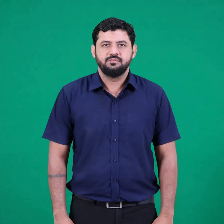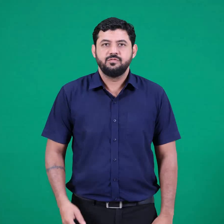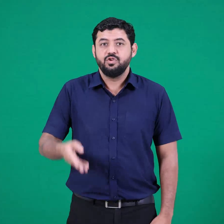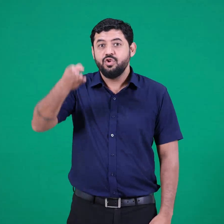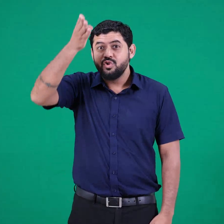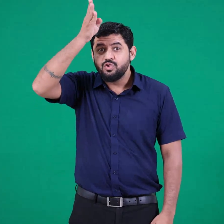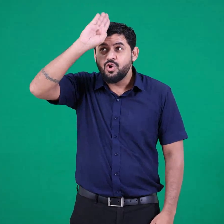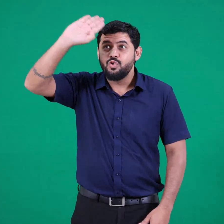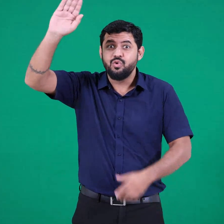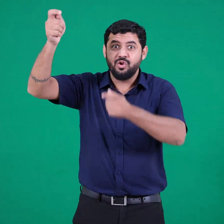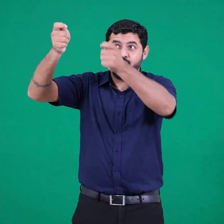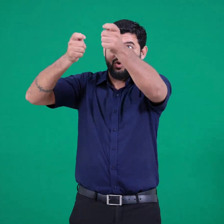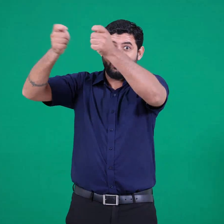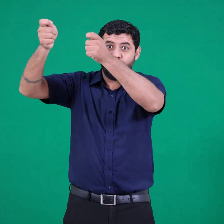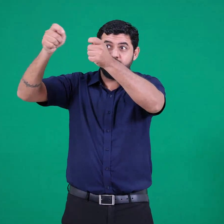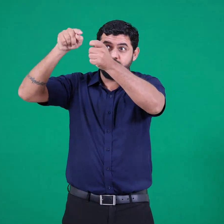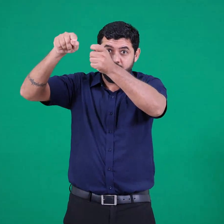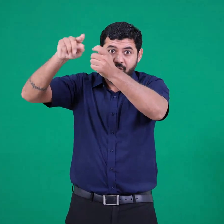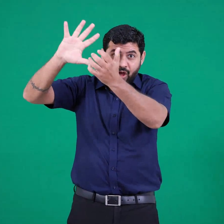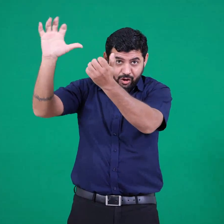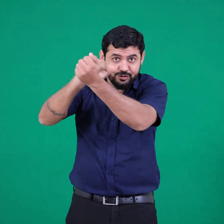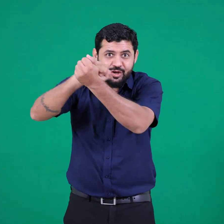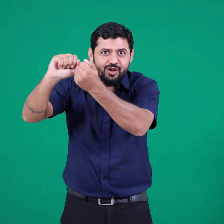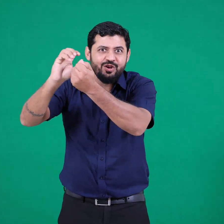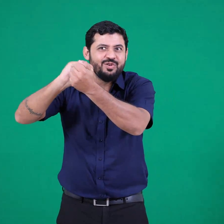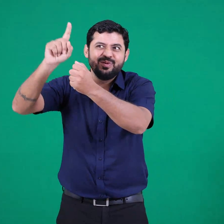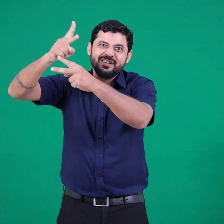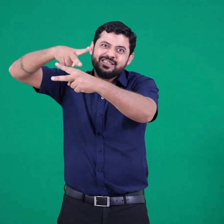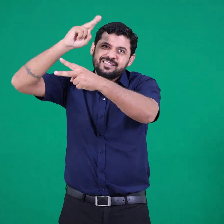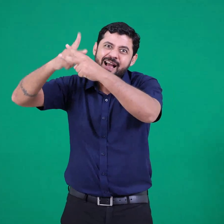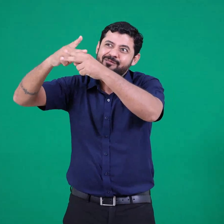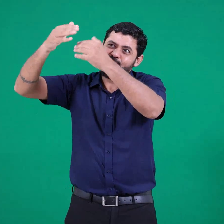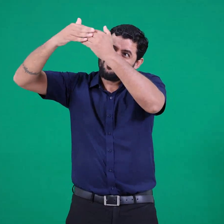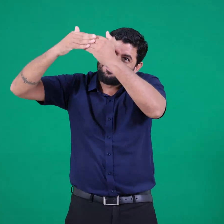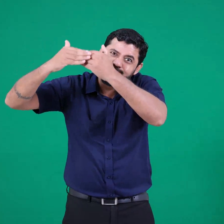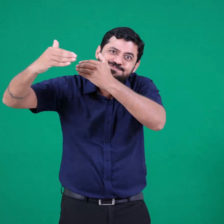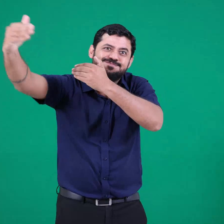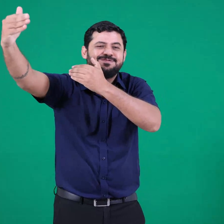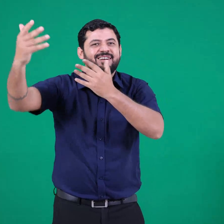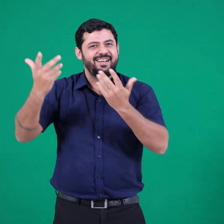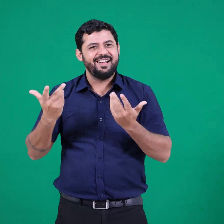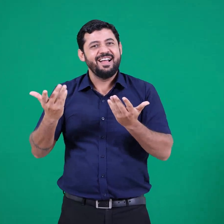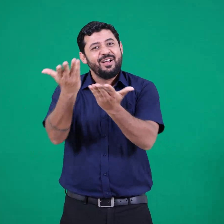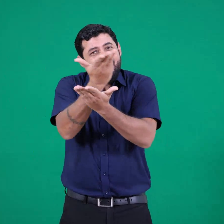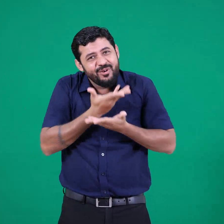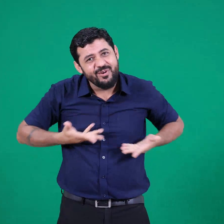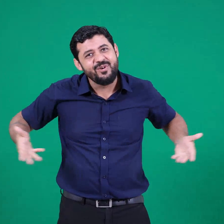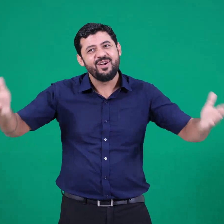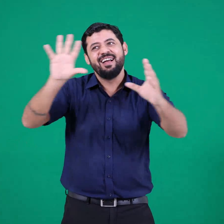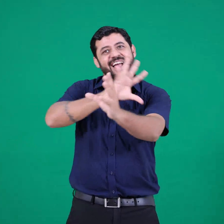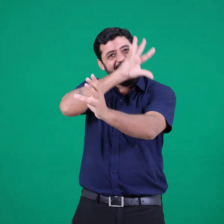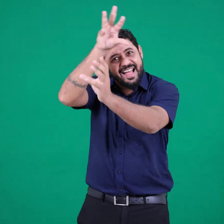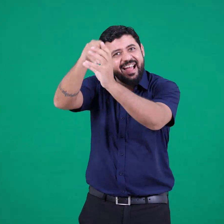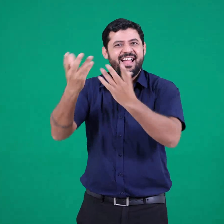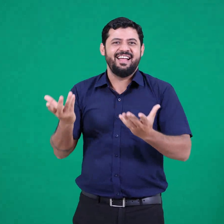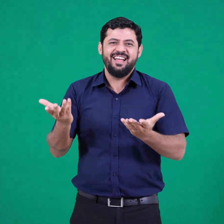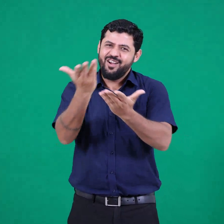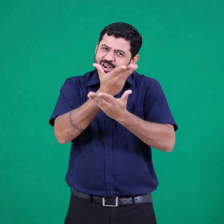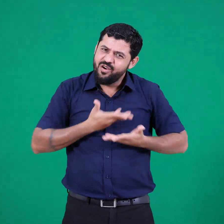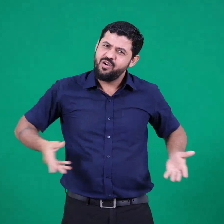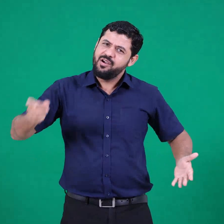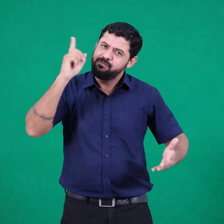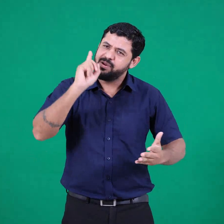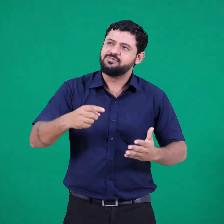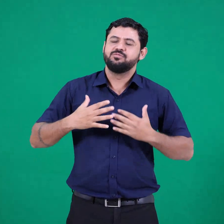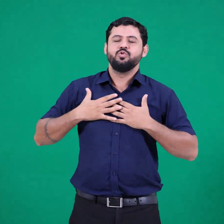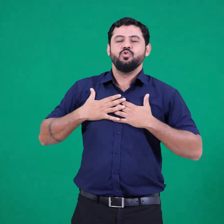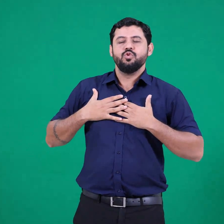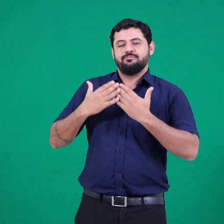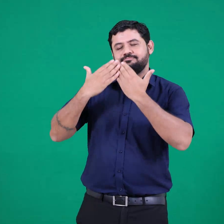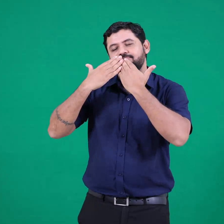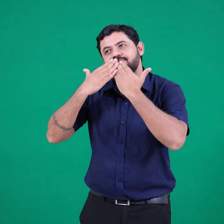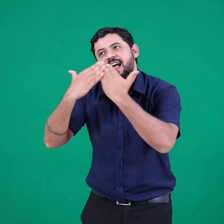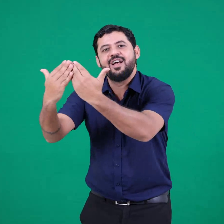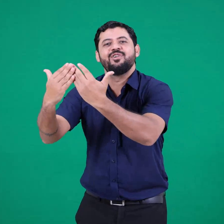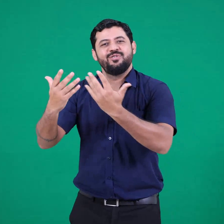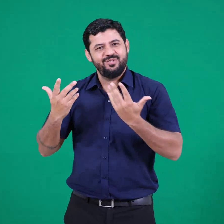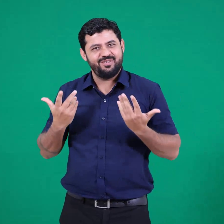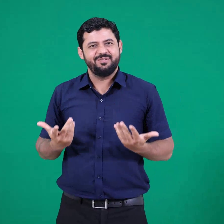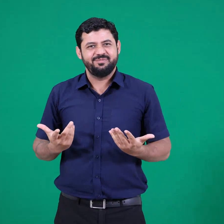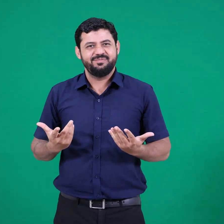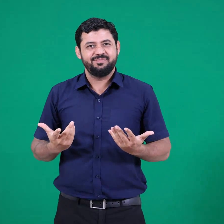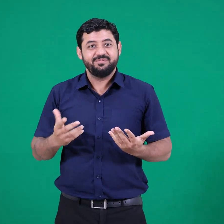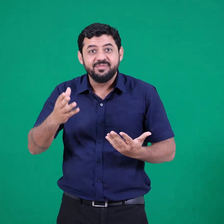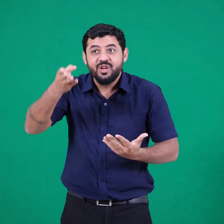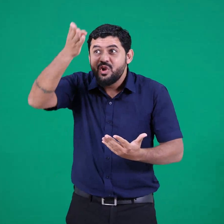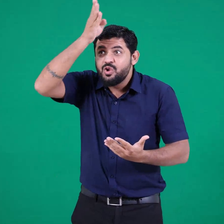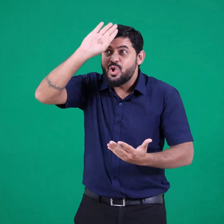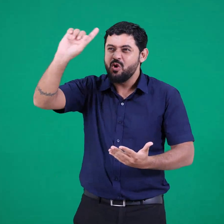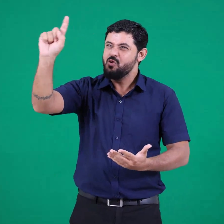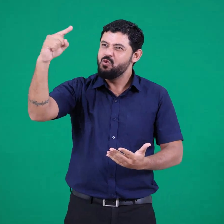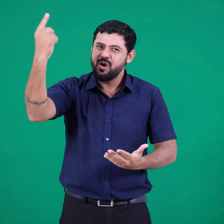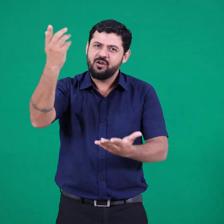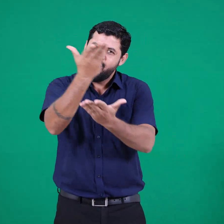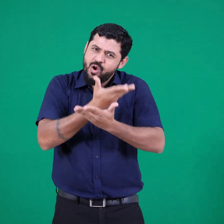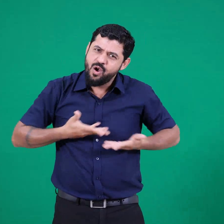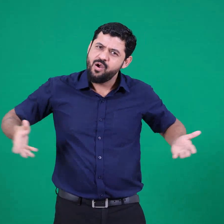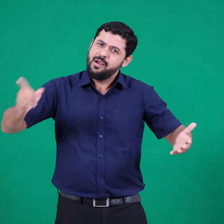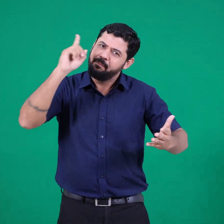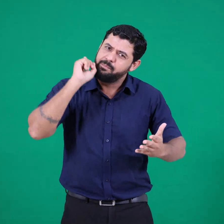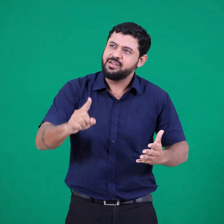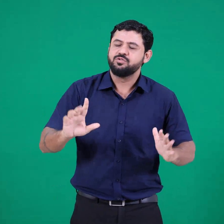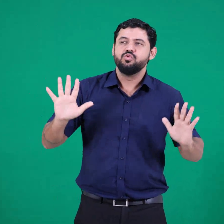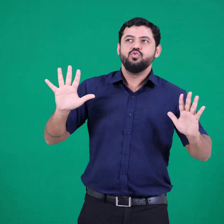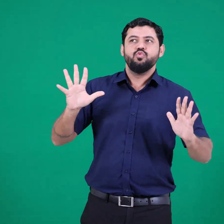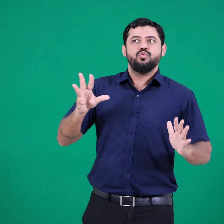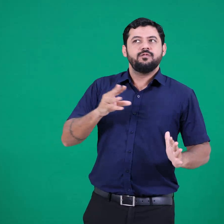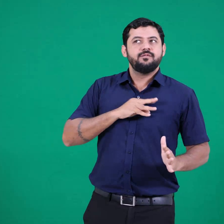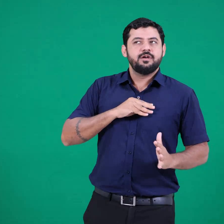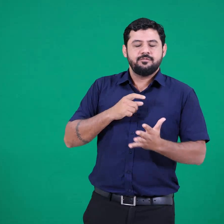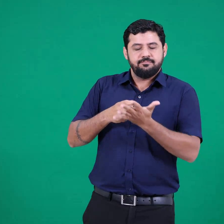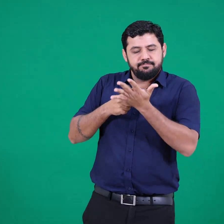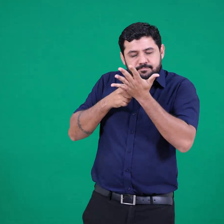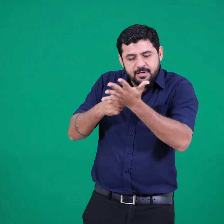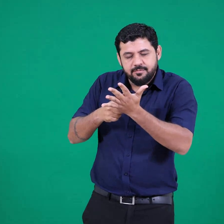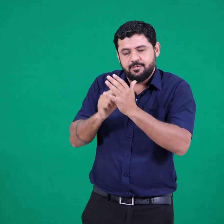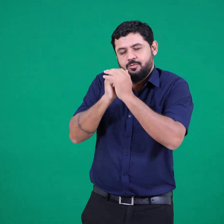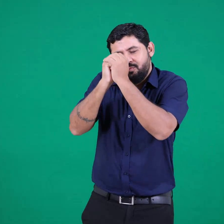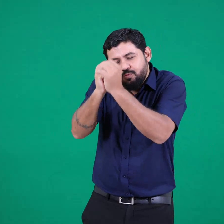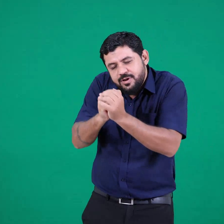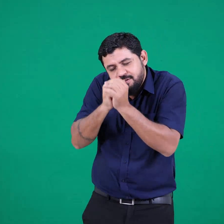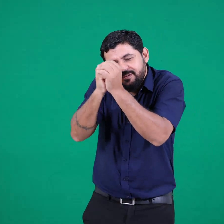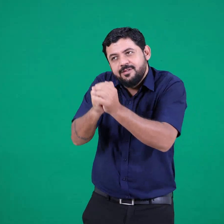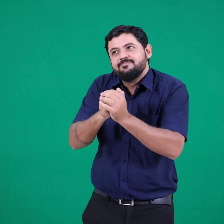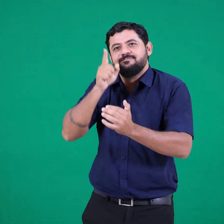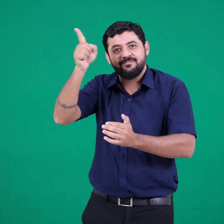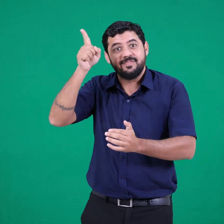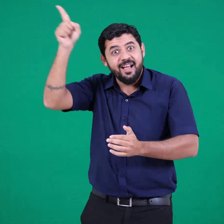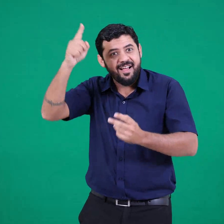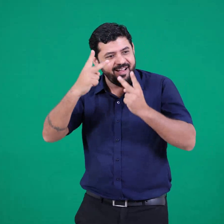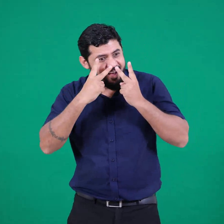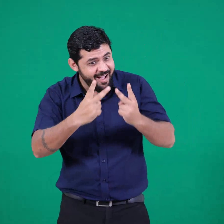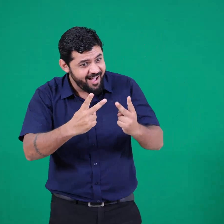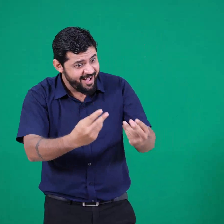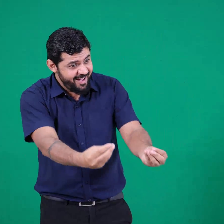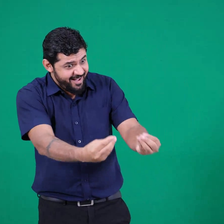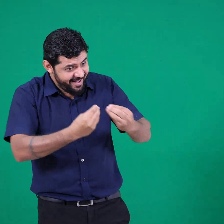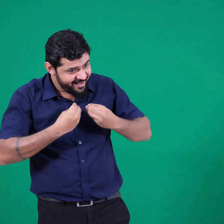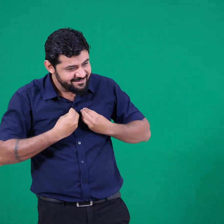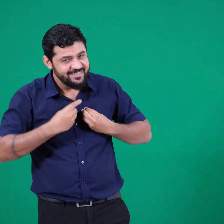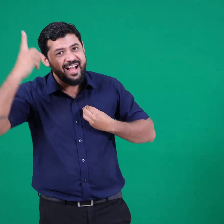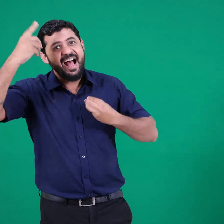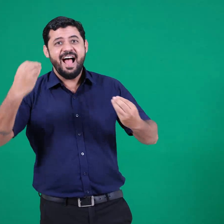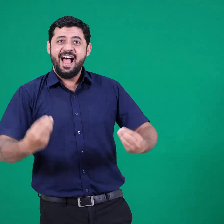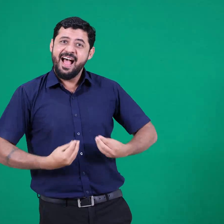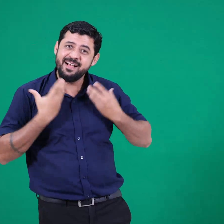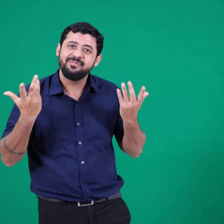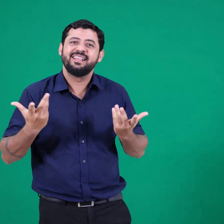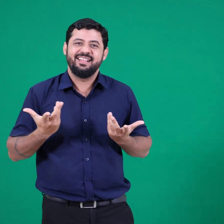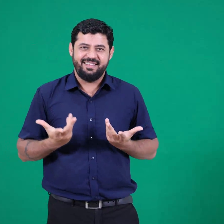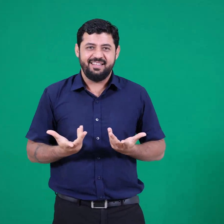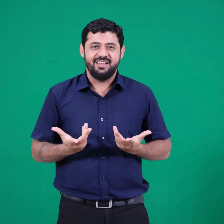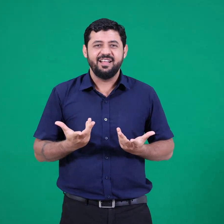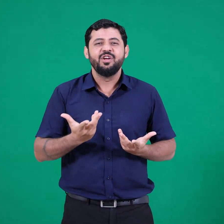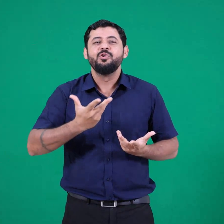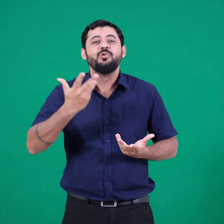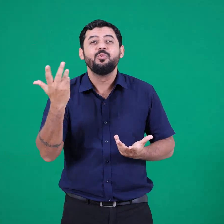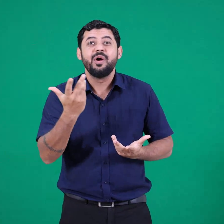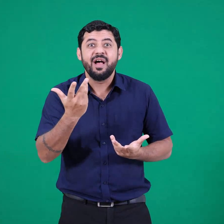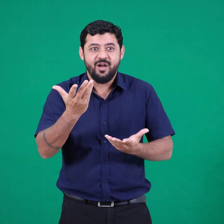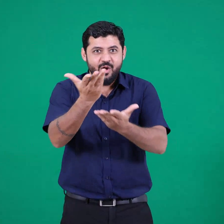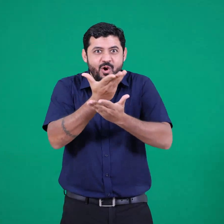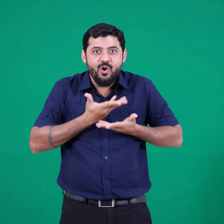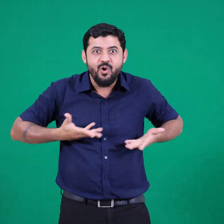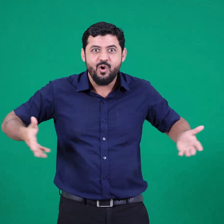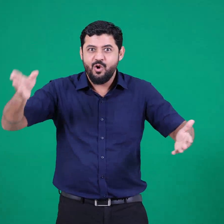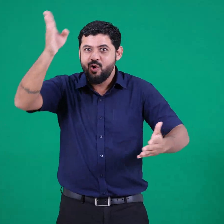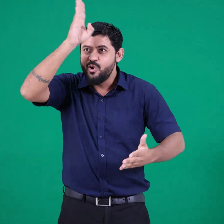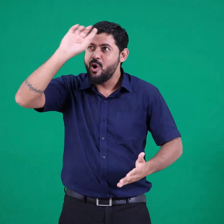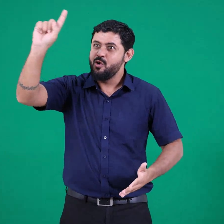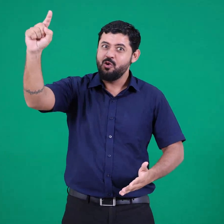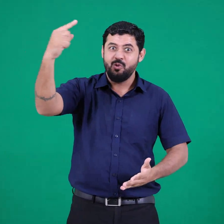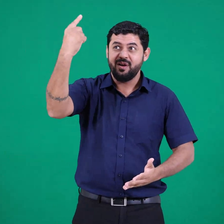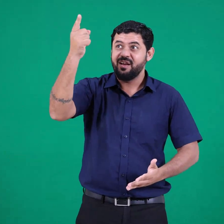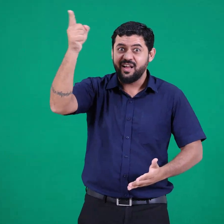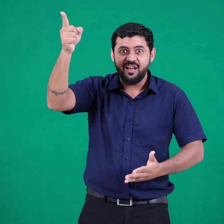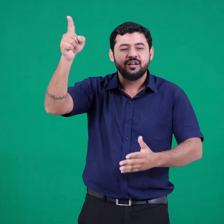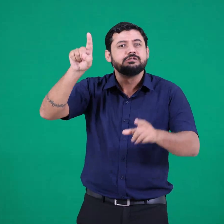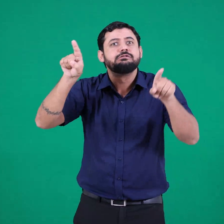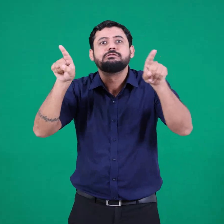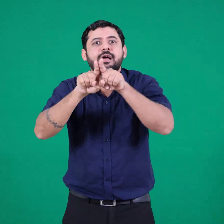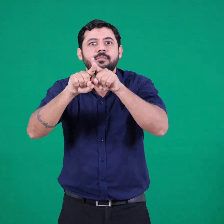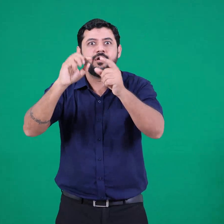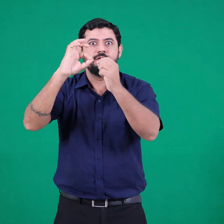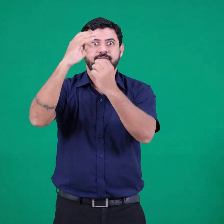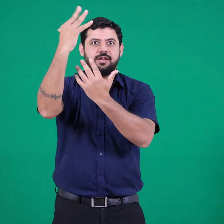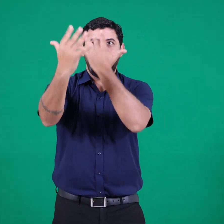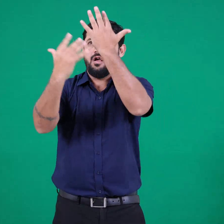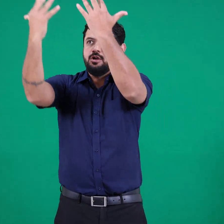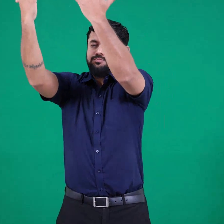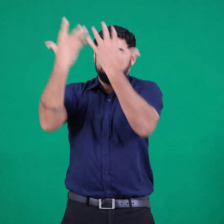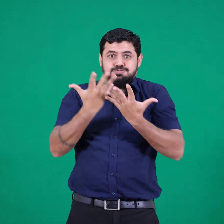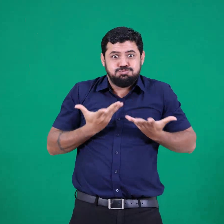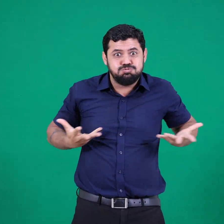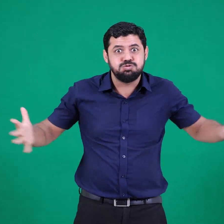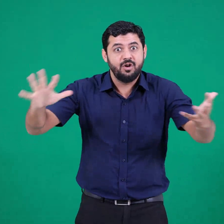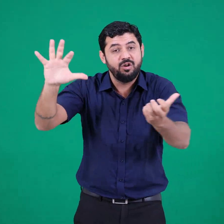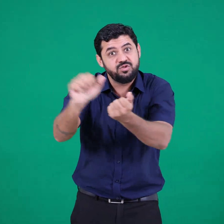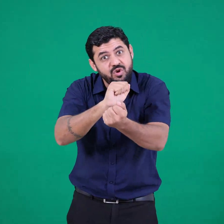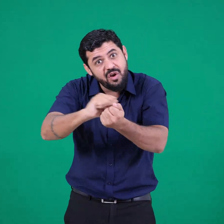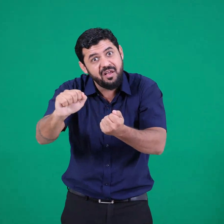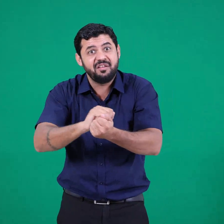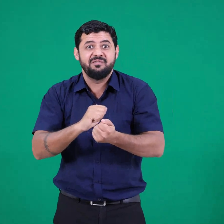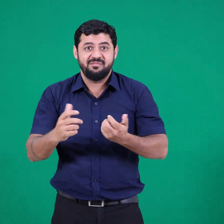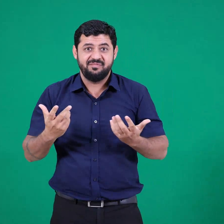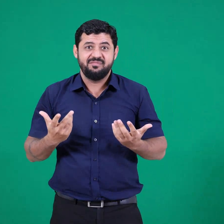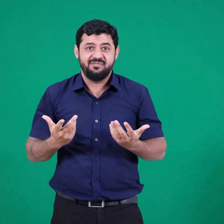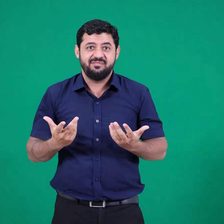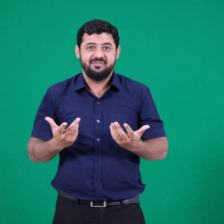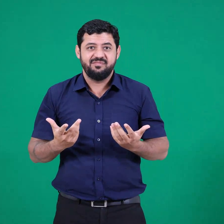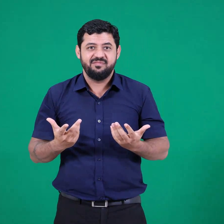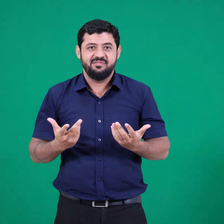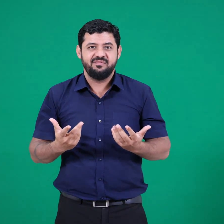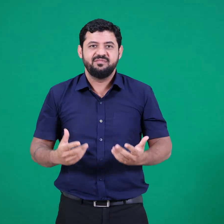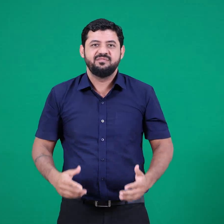Therefore, since we are receiving an unshakable kingdom, let us be filled with gratitude, and so worship God acceptably with reverence and awe.